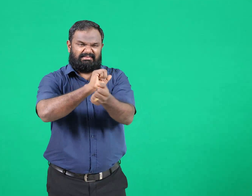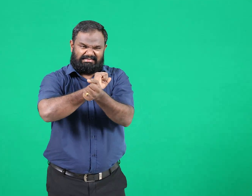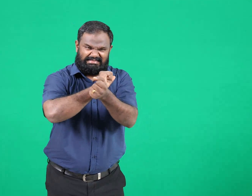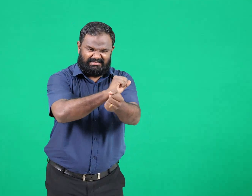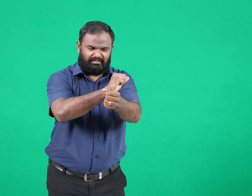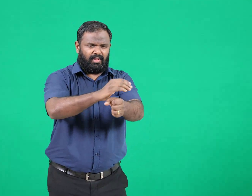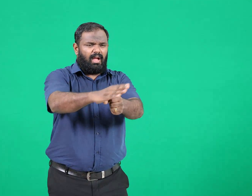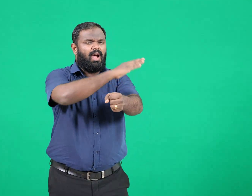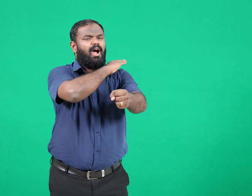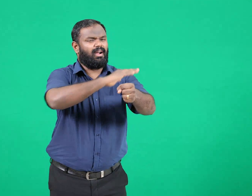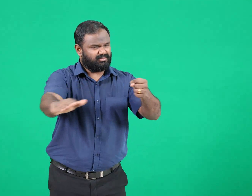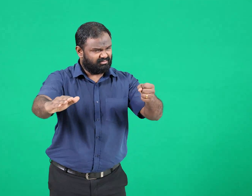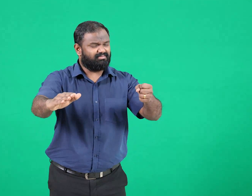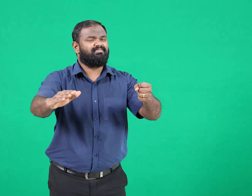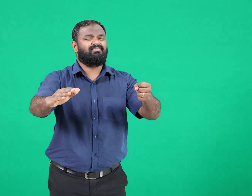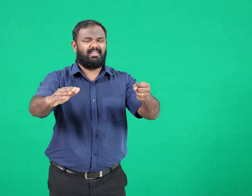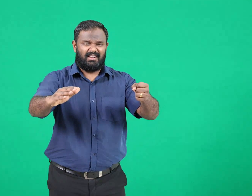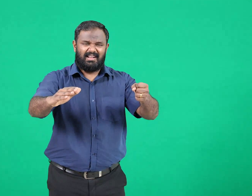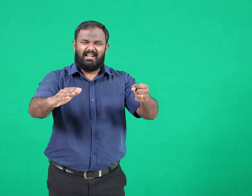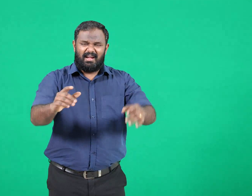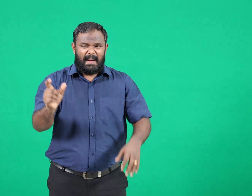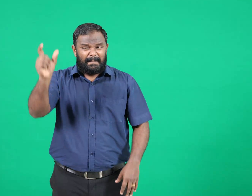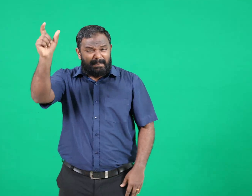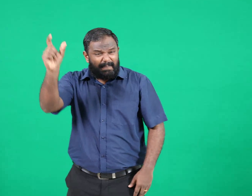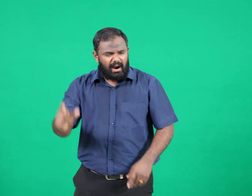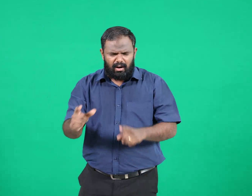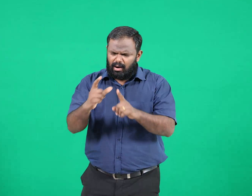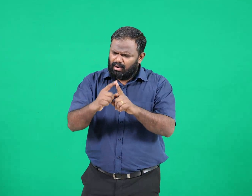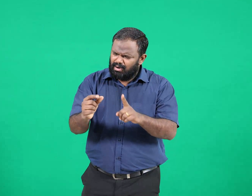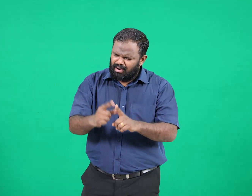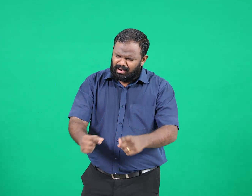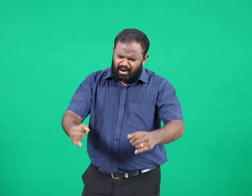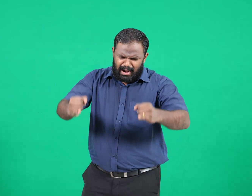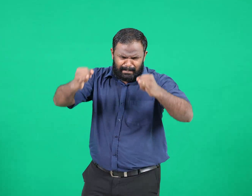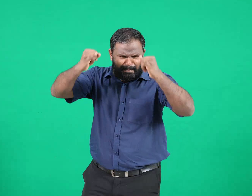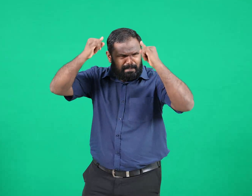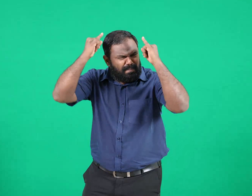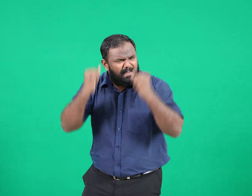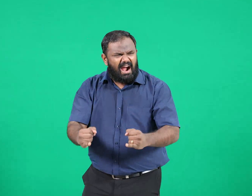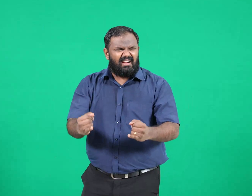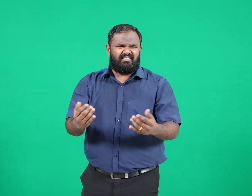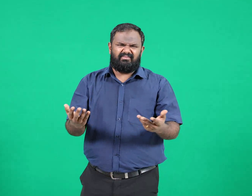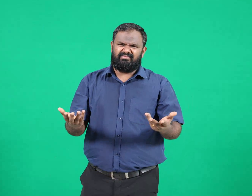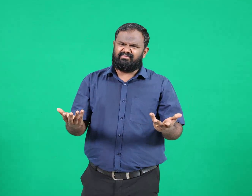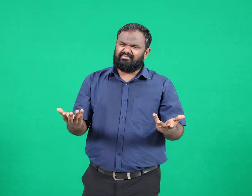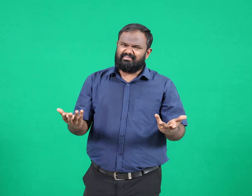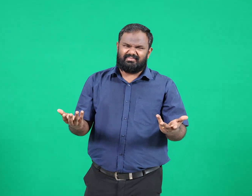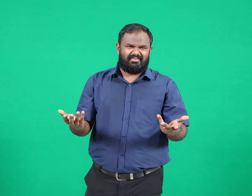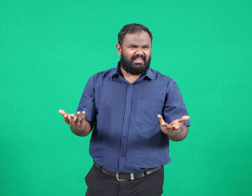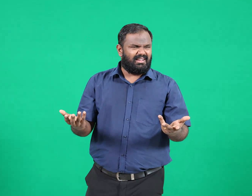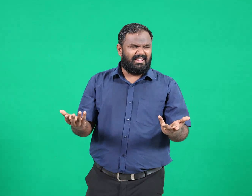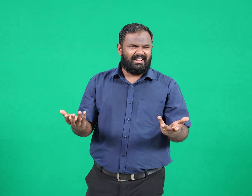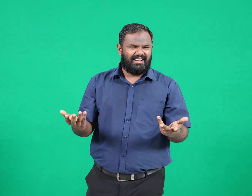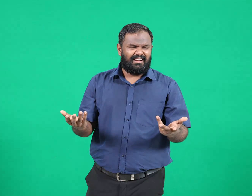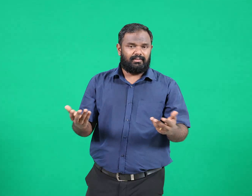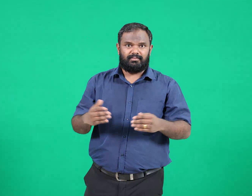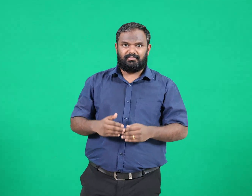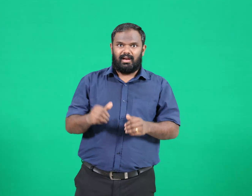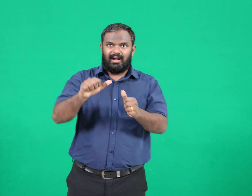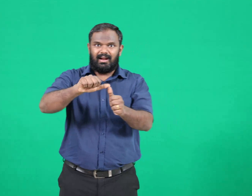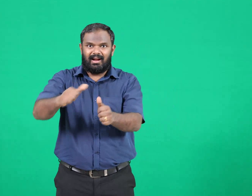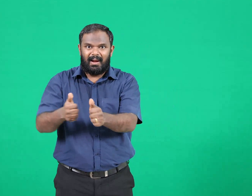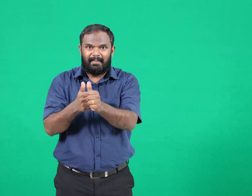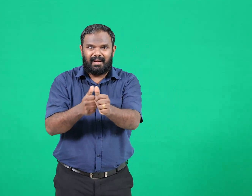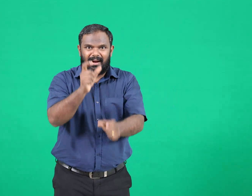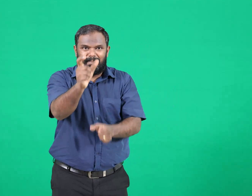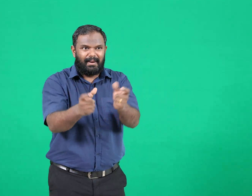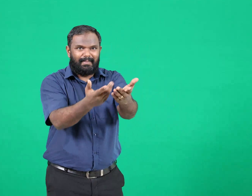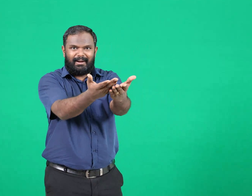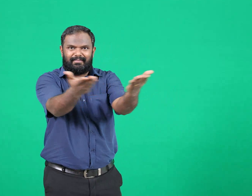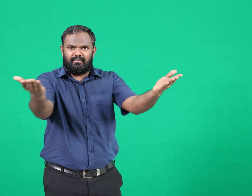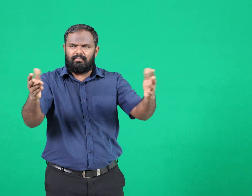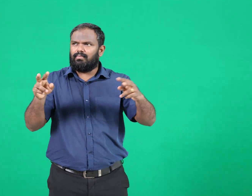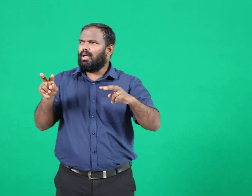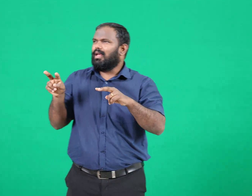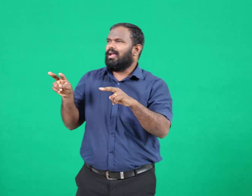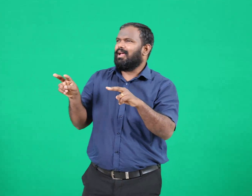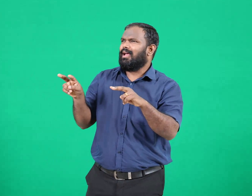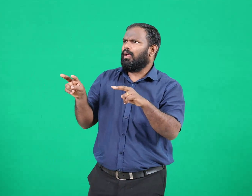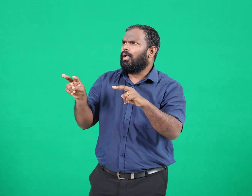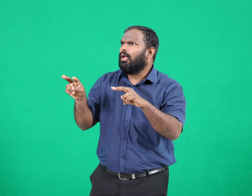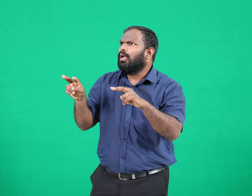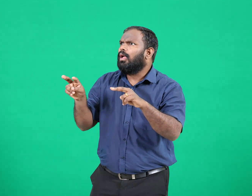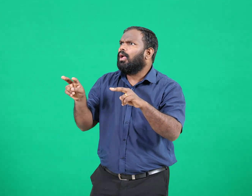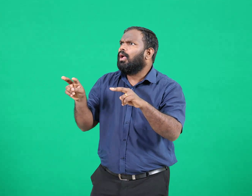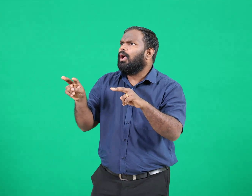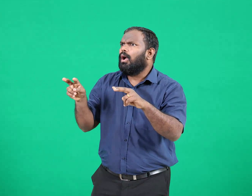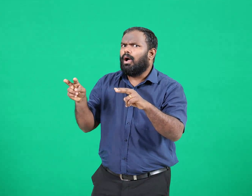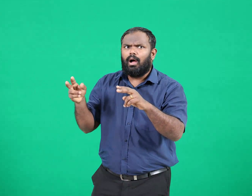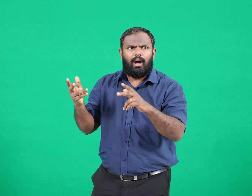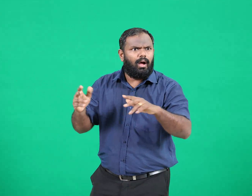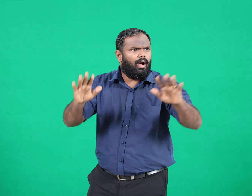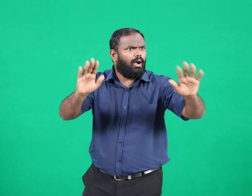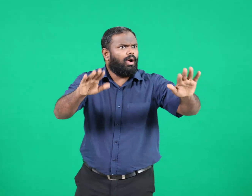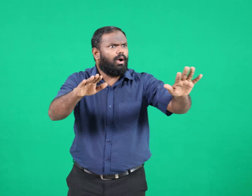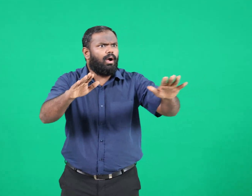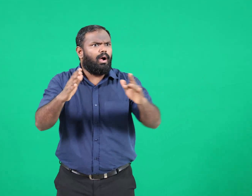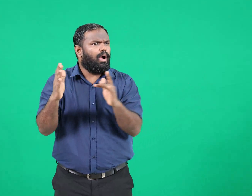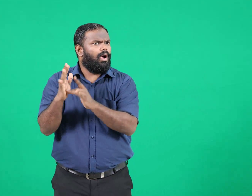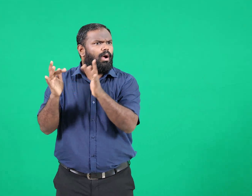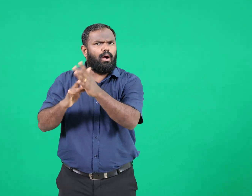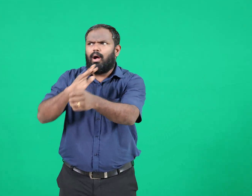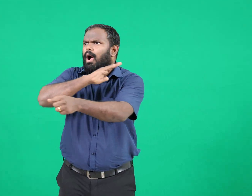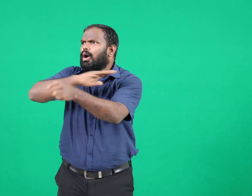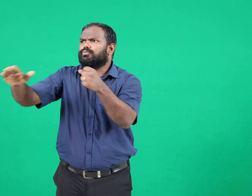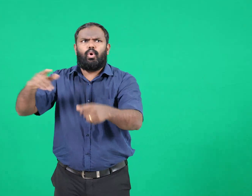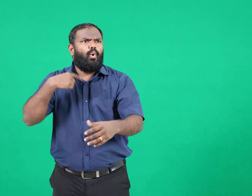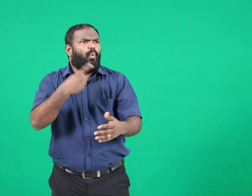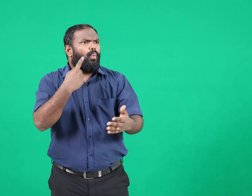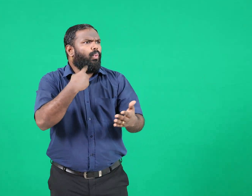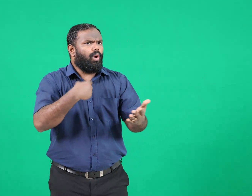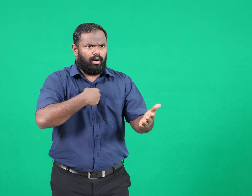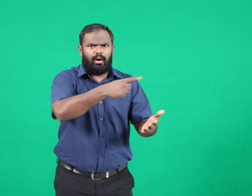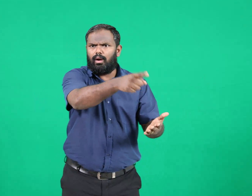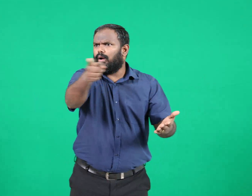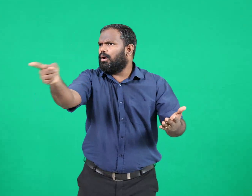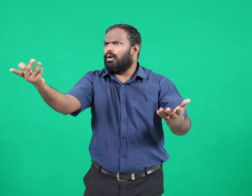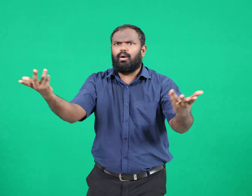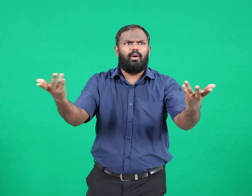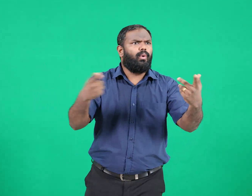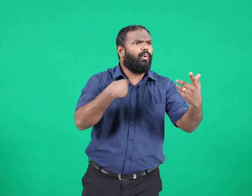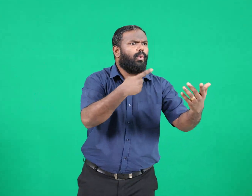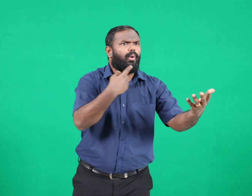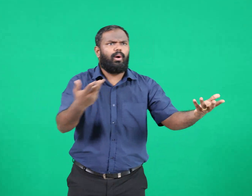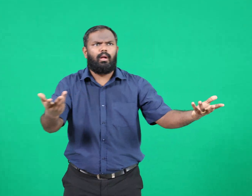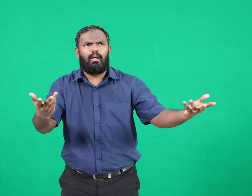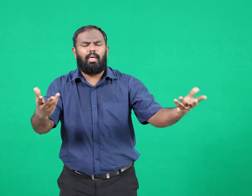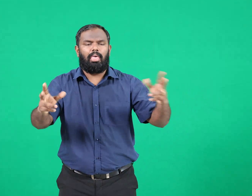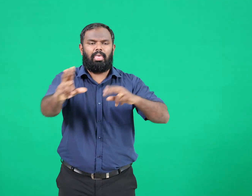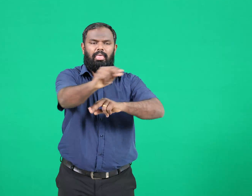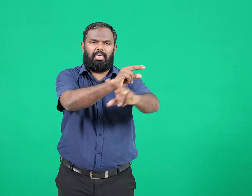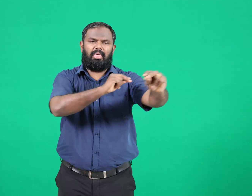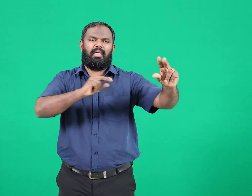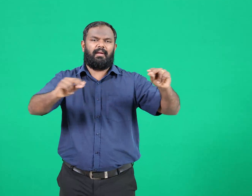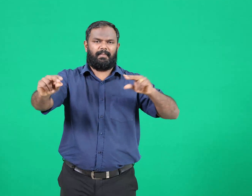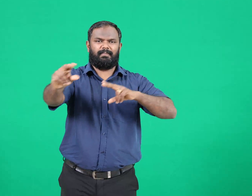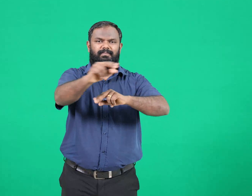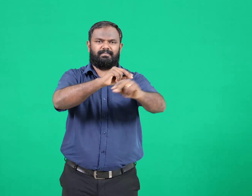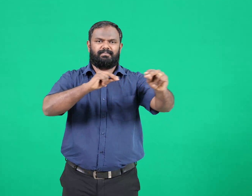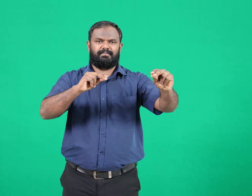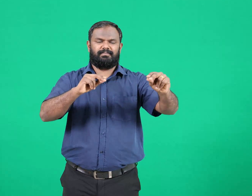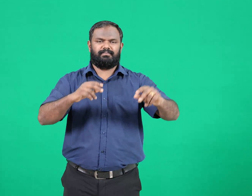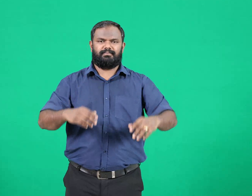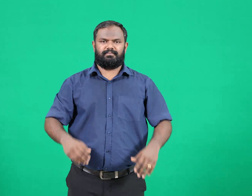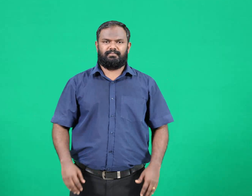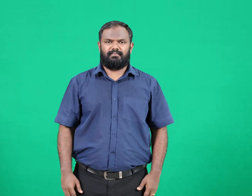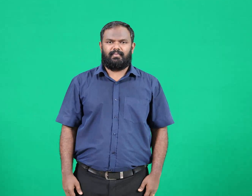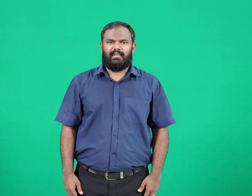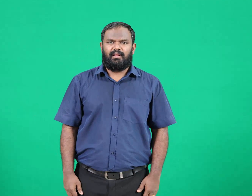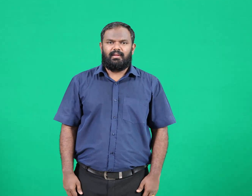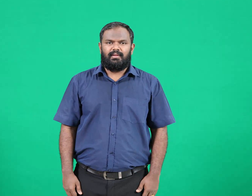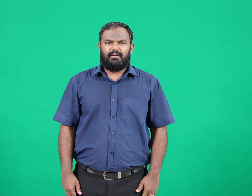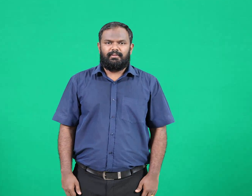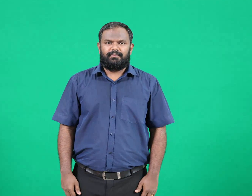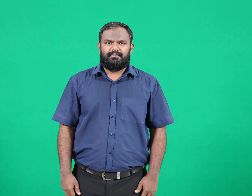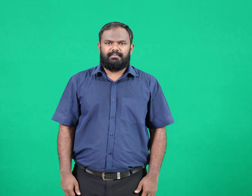Then they began to question among themselves which of them was going to do this.